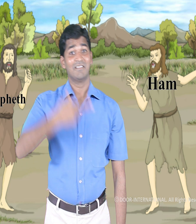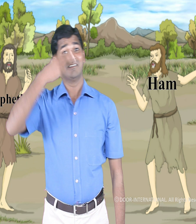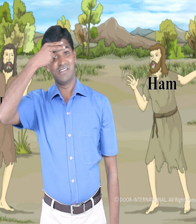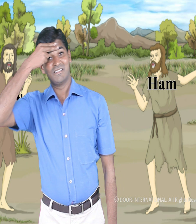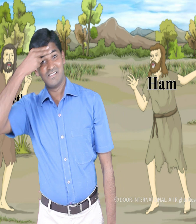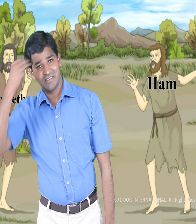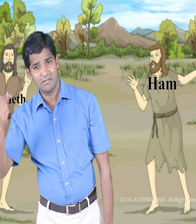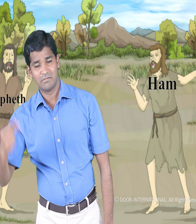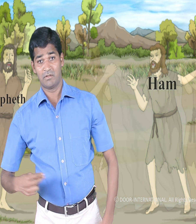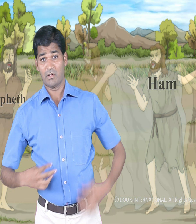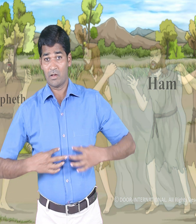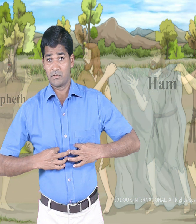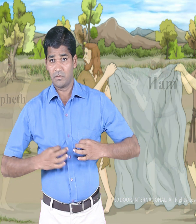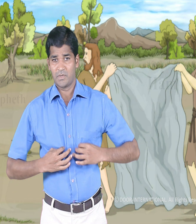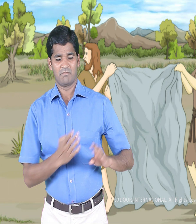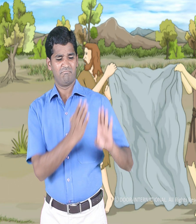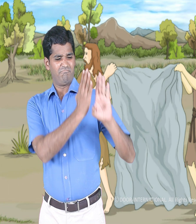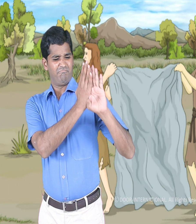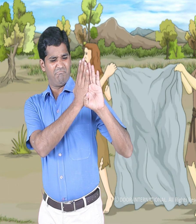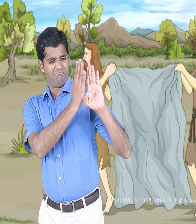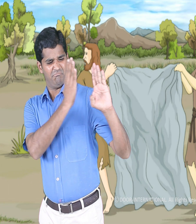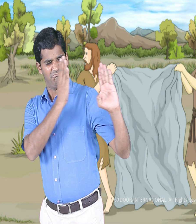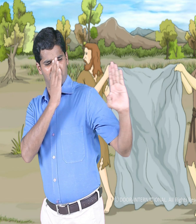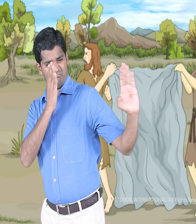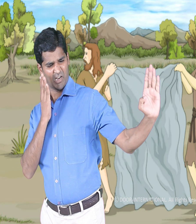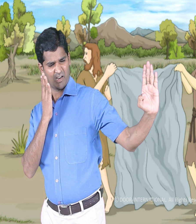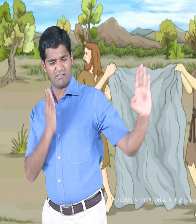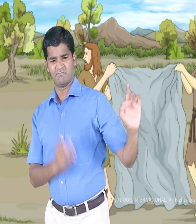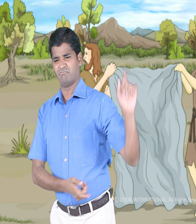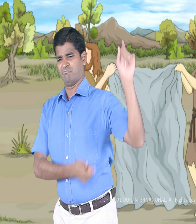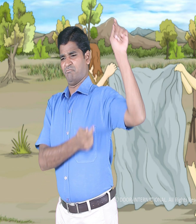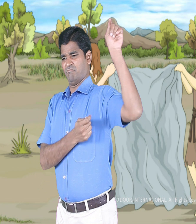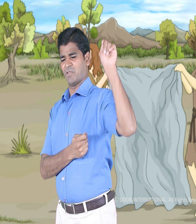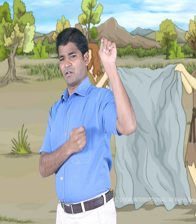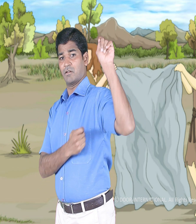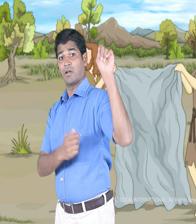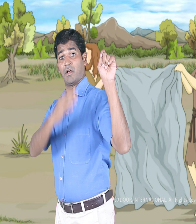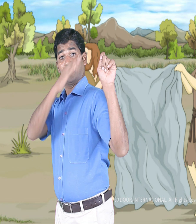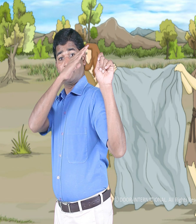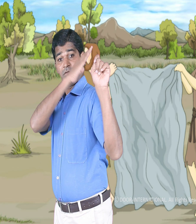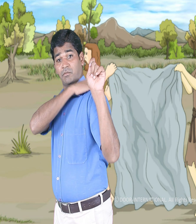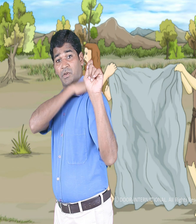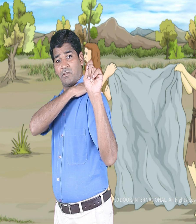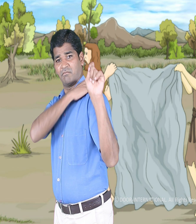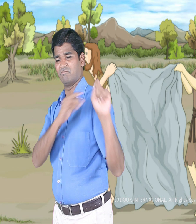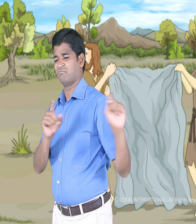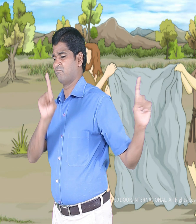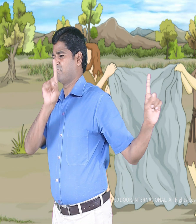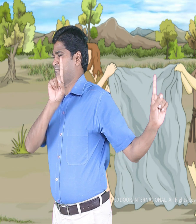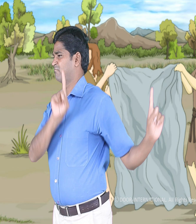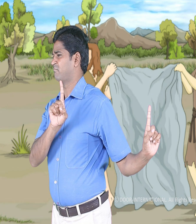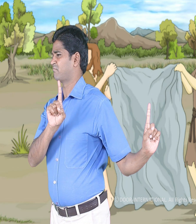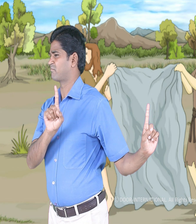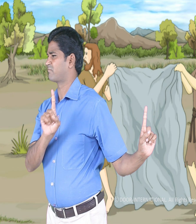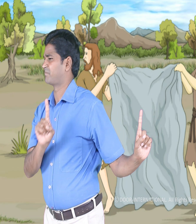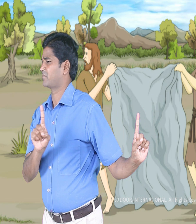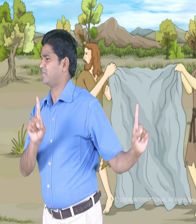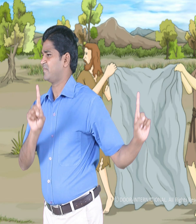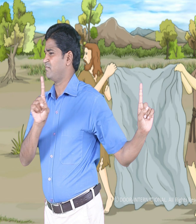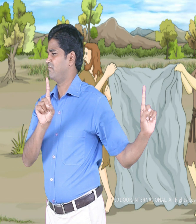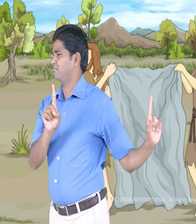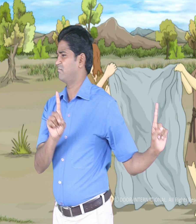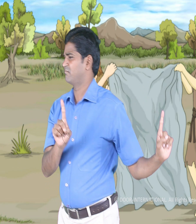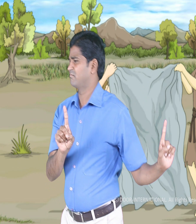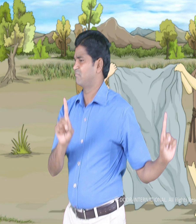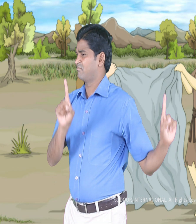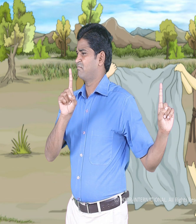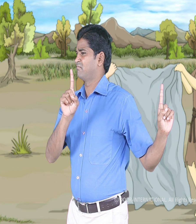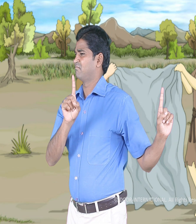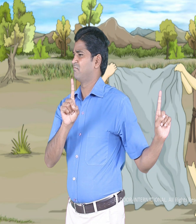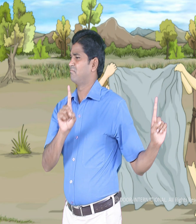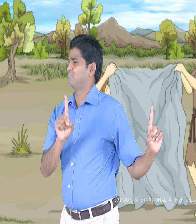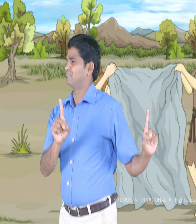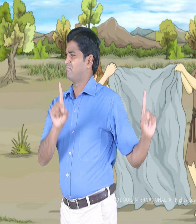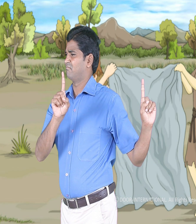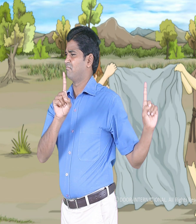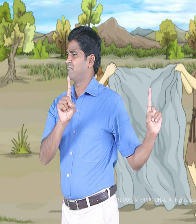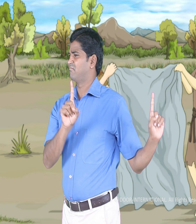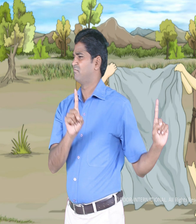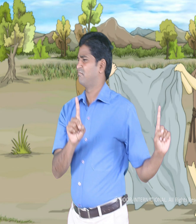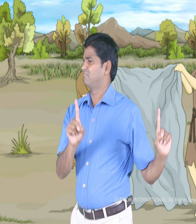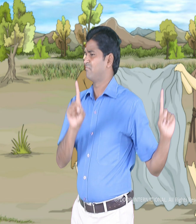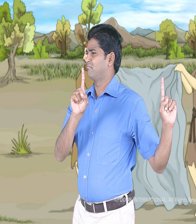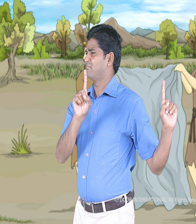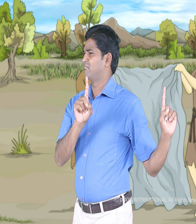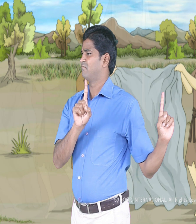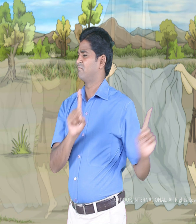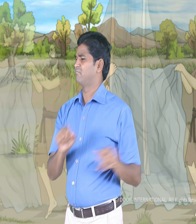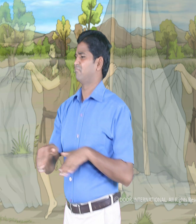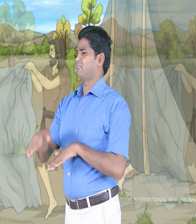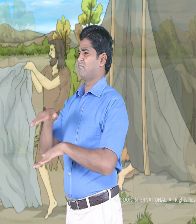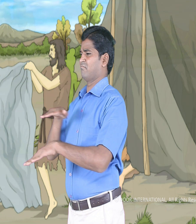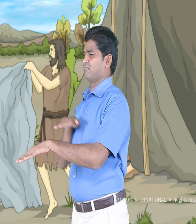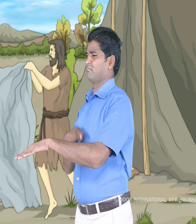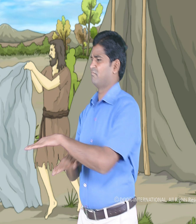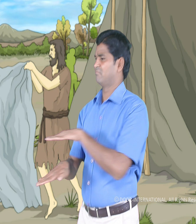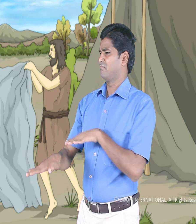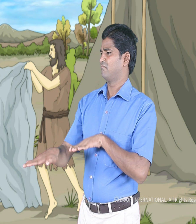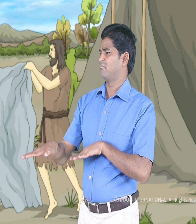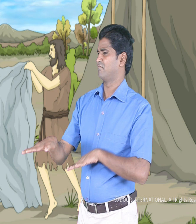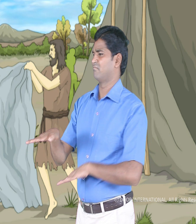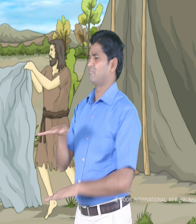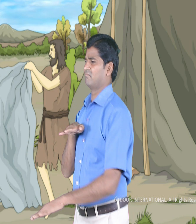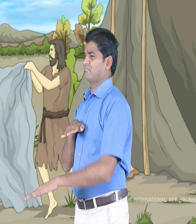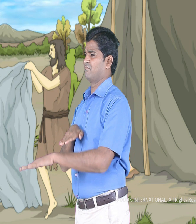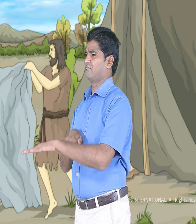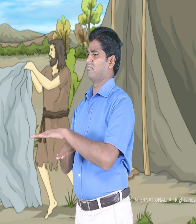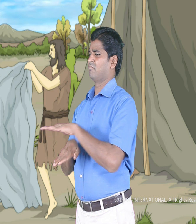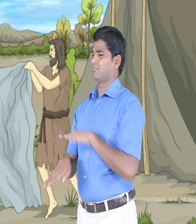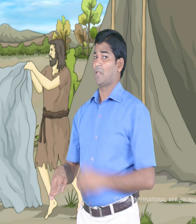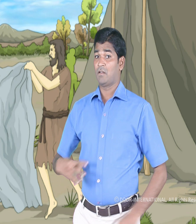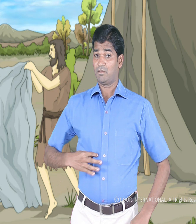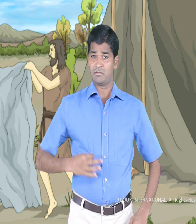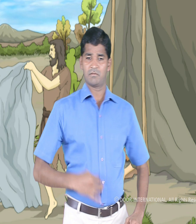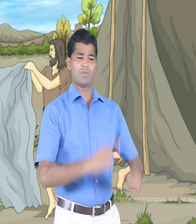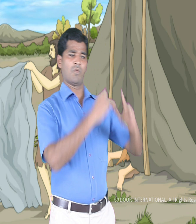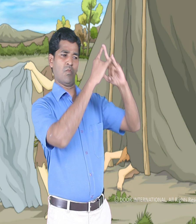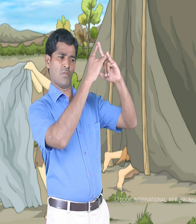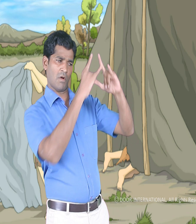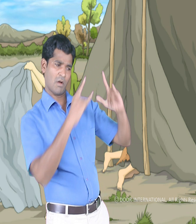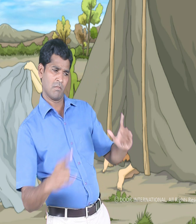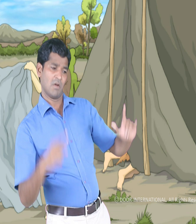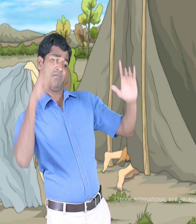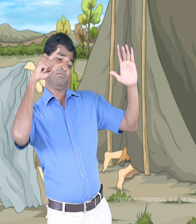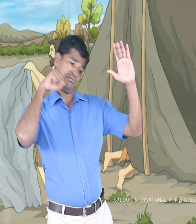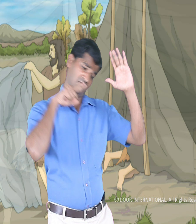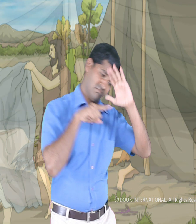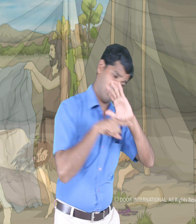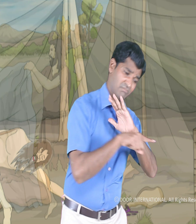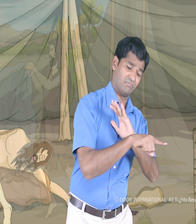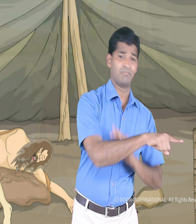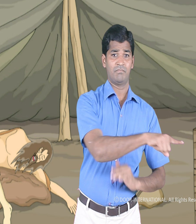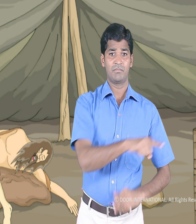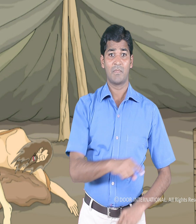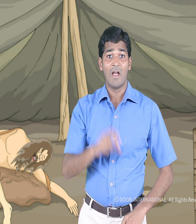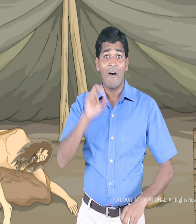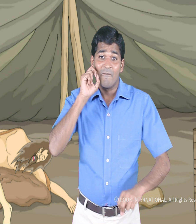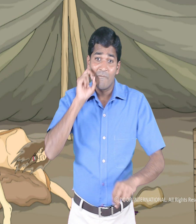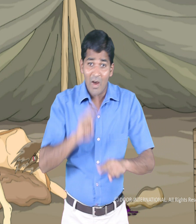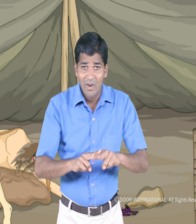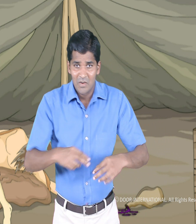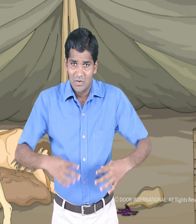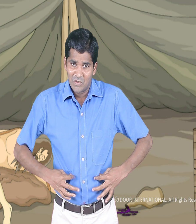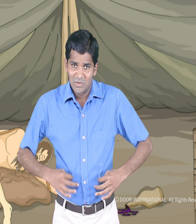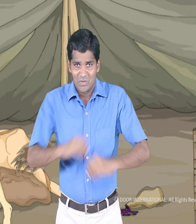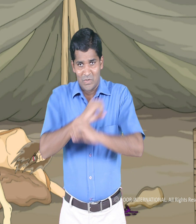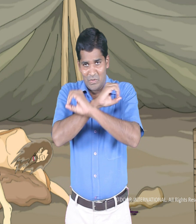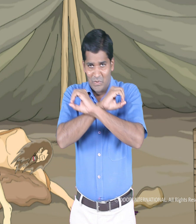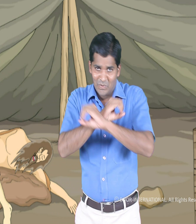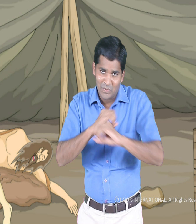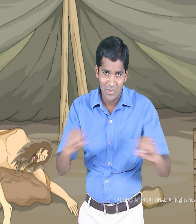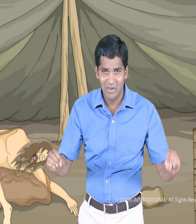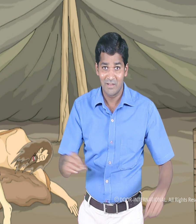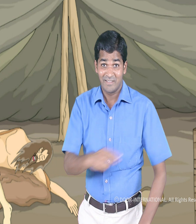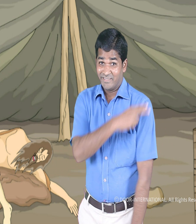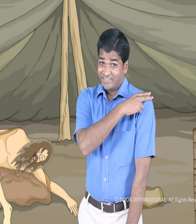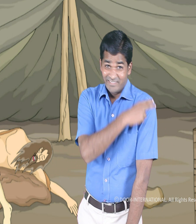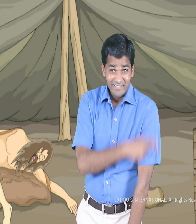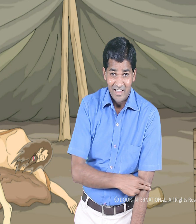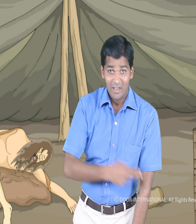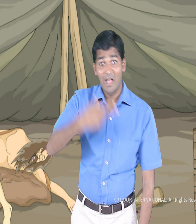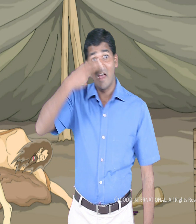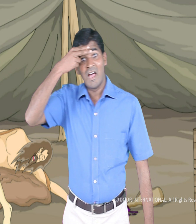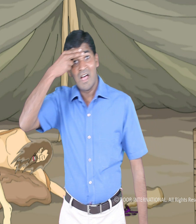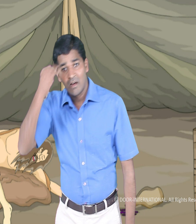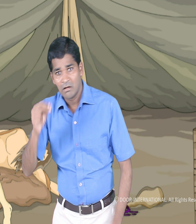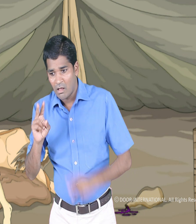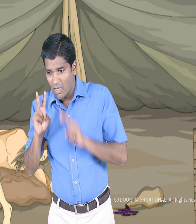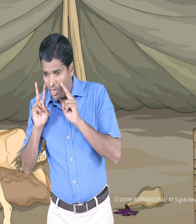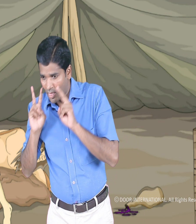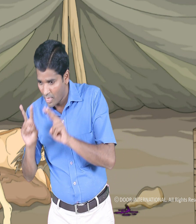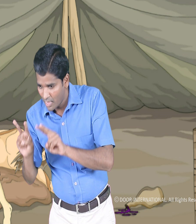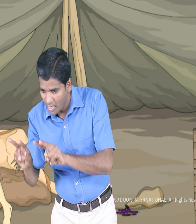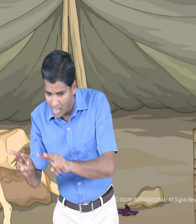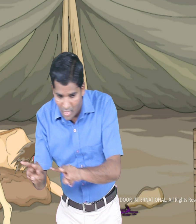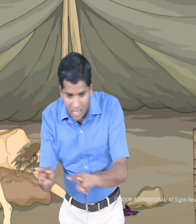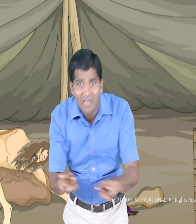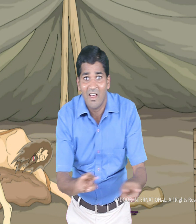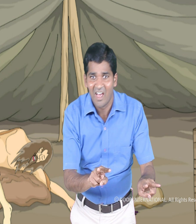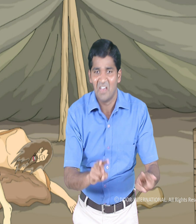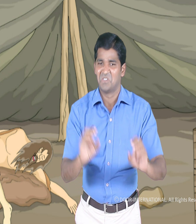Then Shem and Japheth took a garment and placed it across their shoulders, and walking backward, they covered their father’s nakedness.